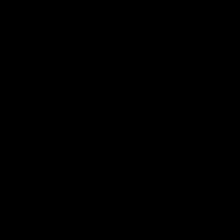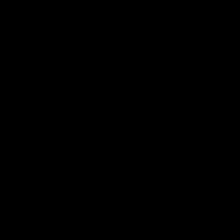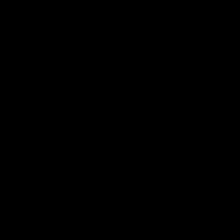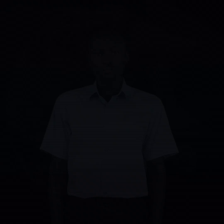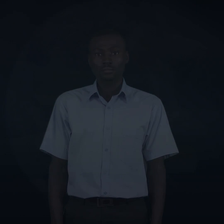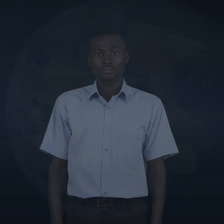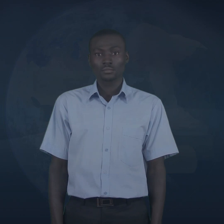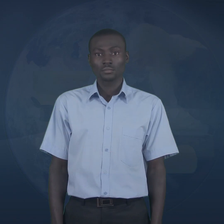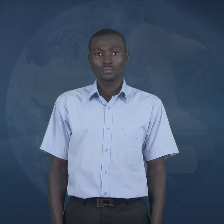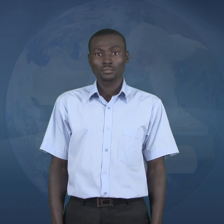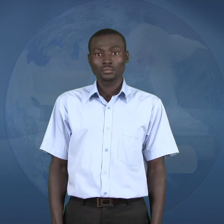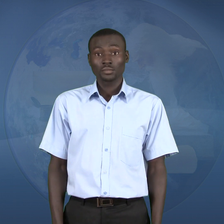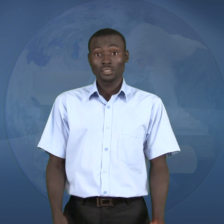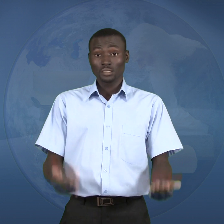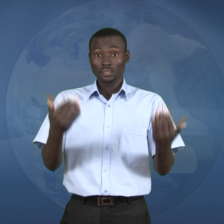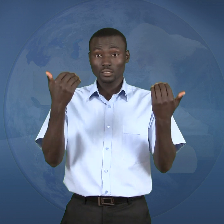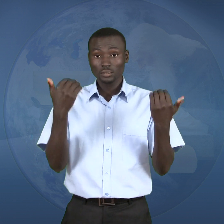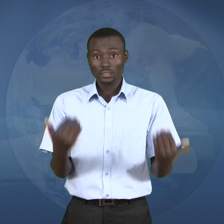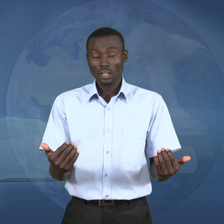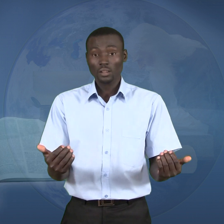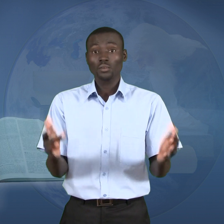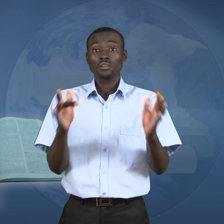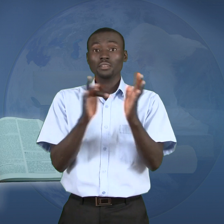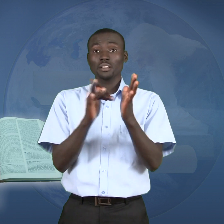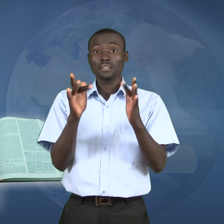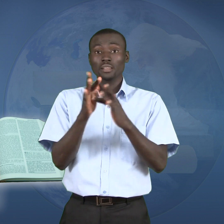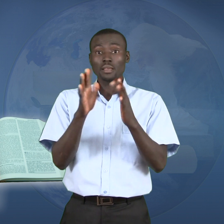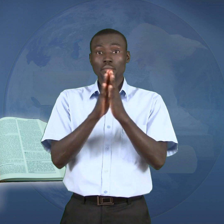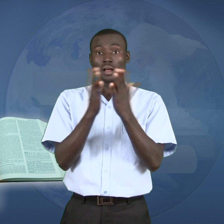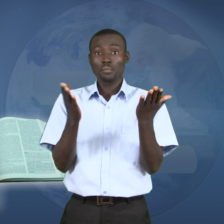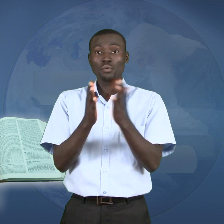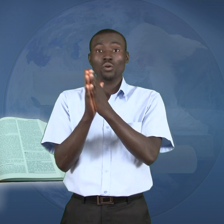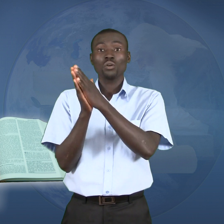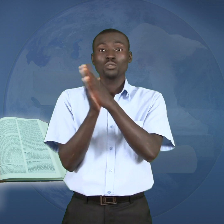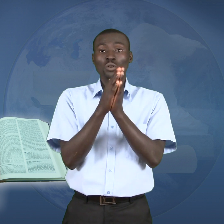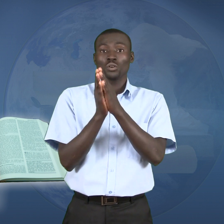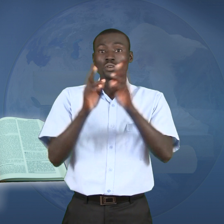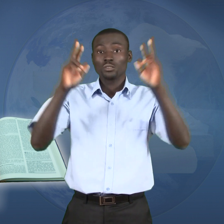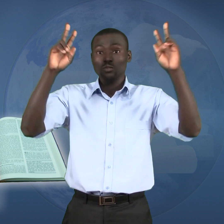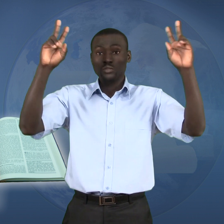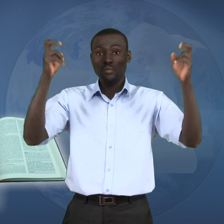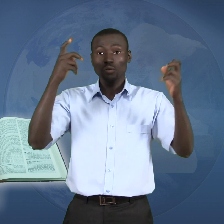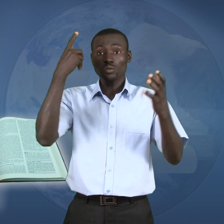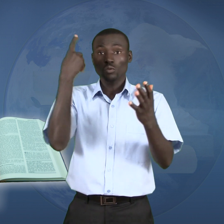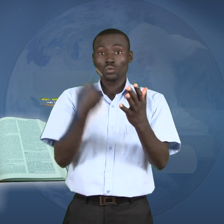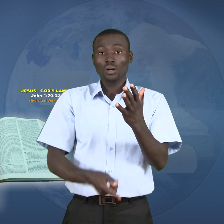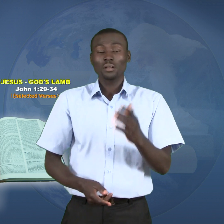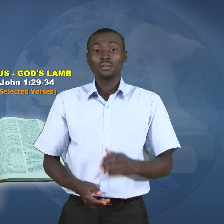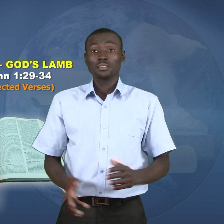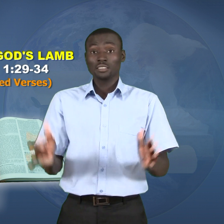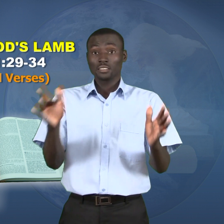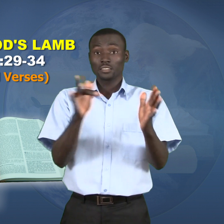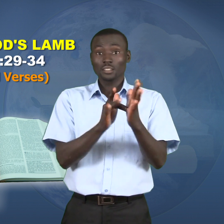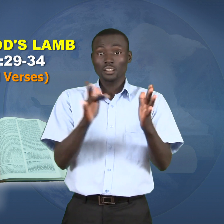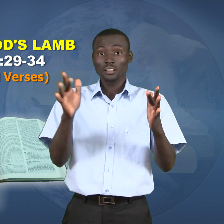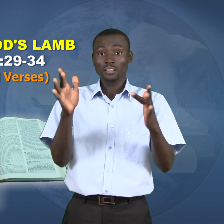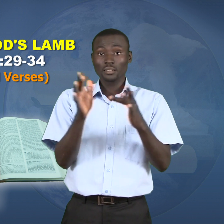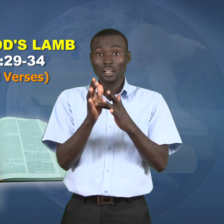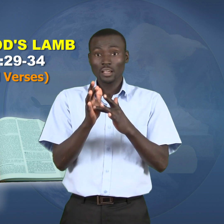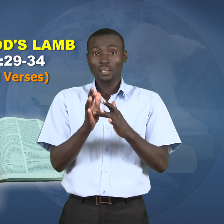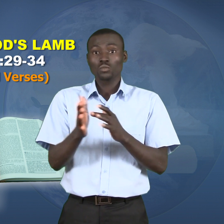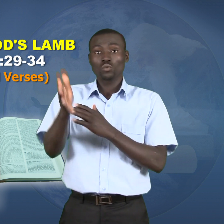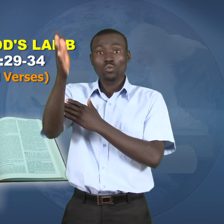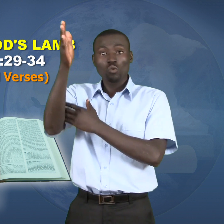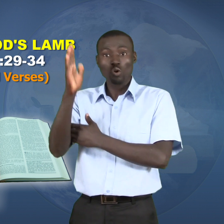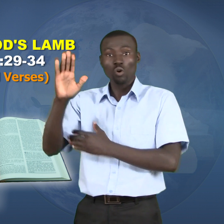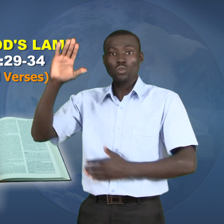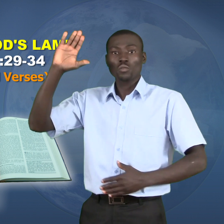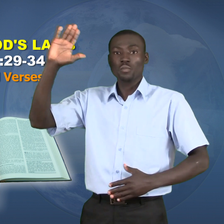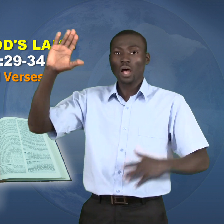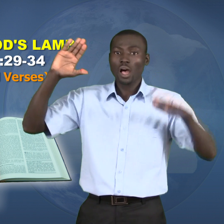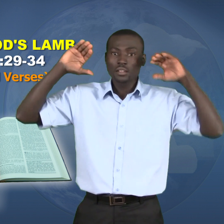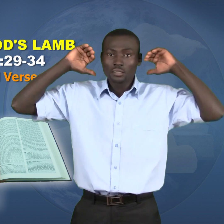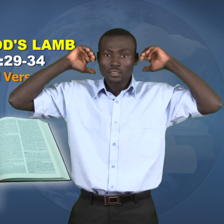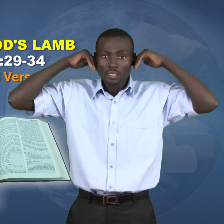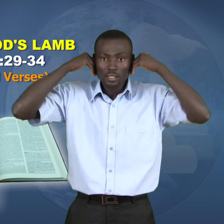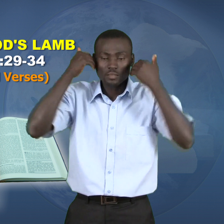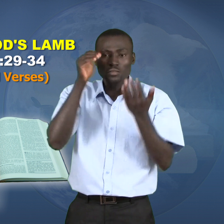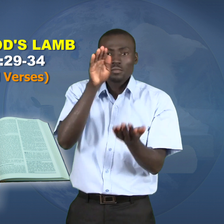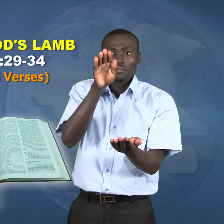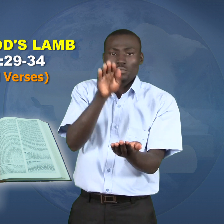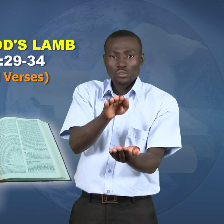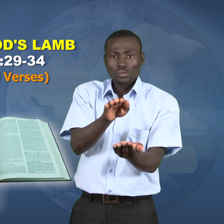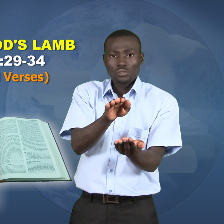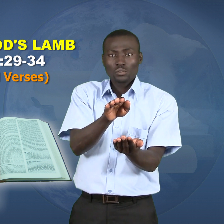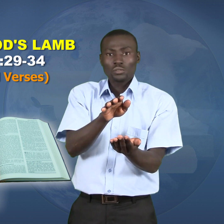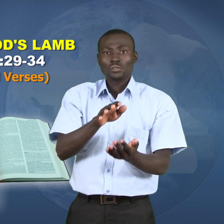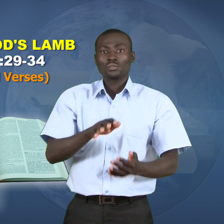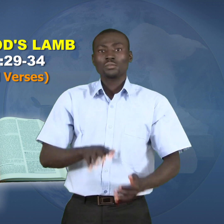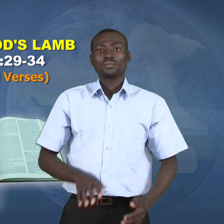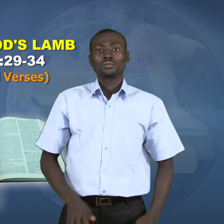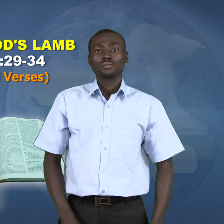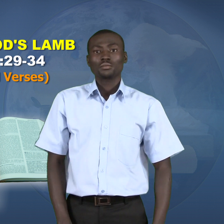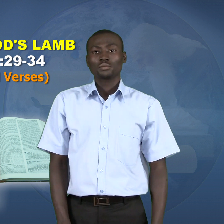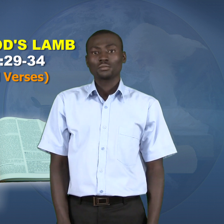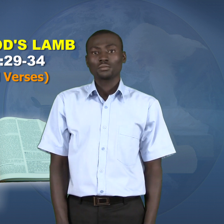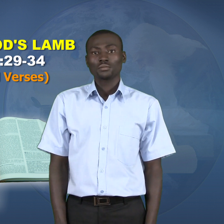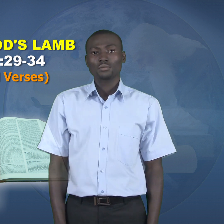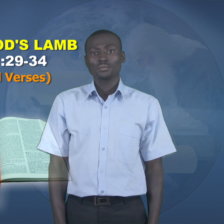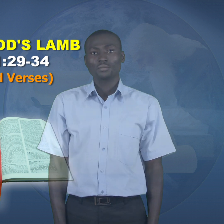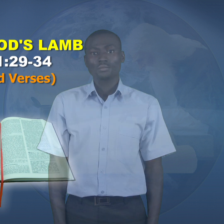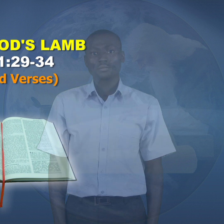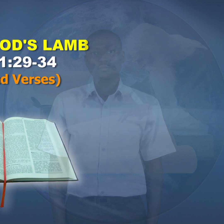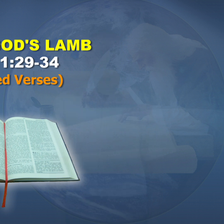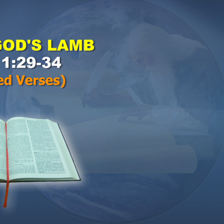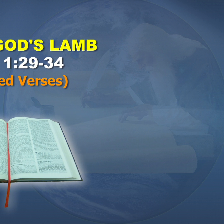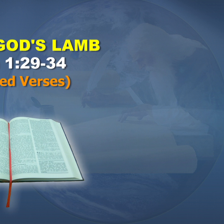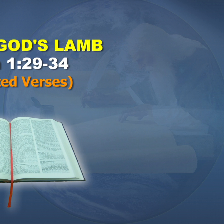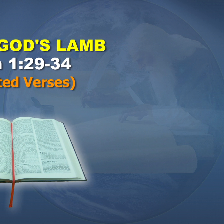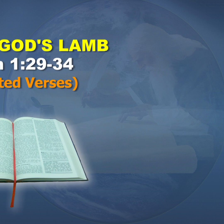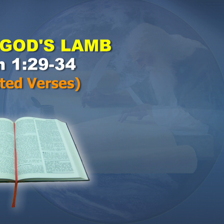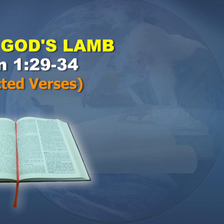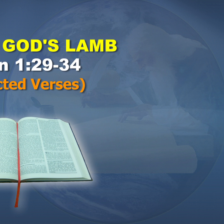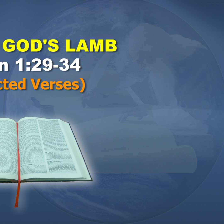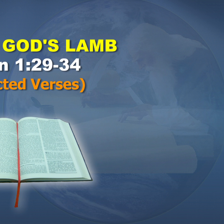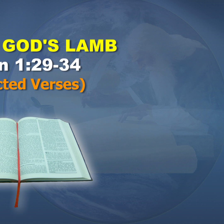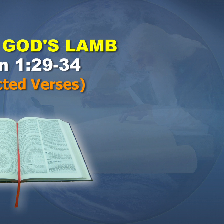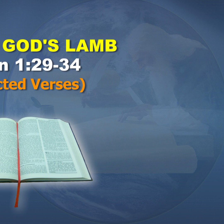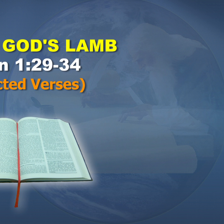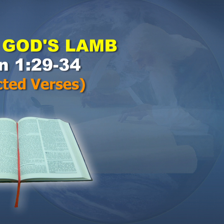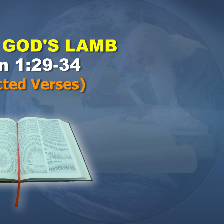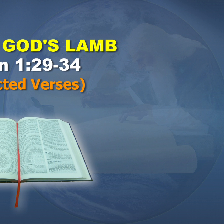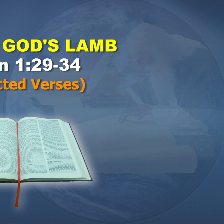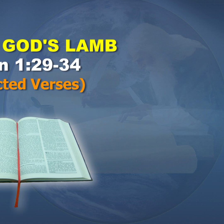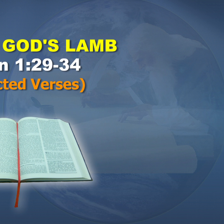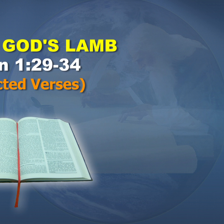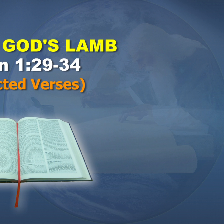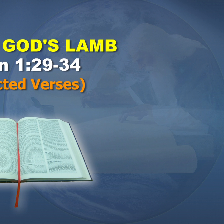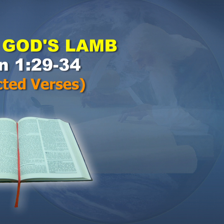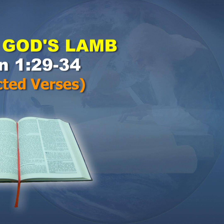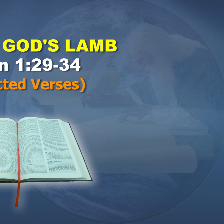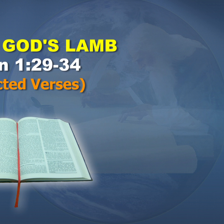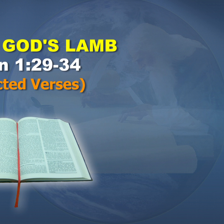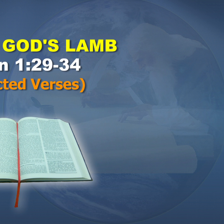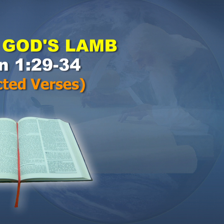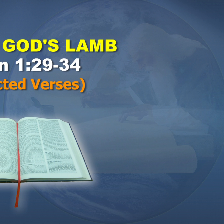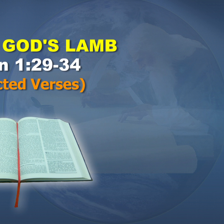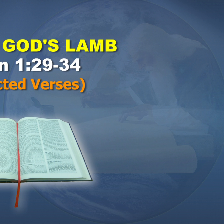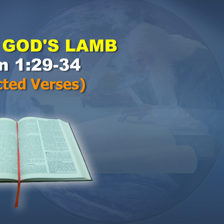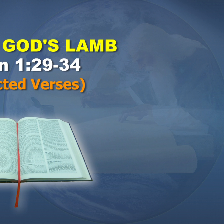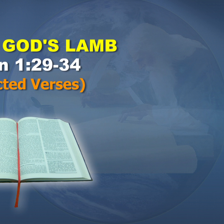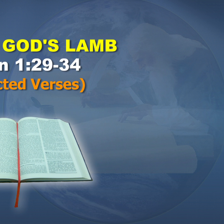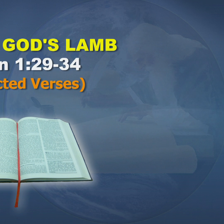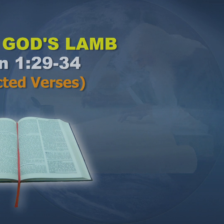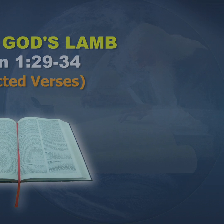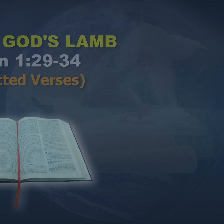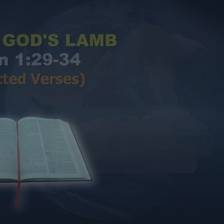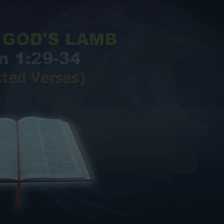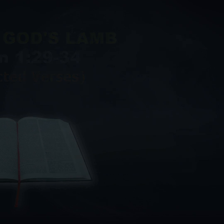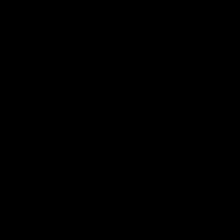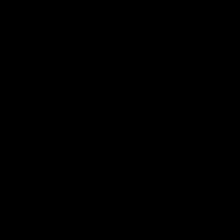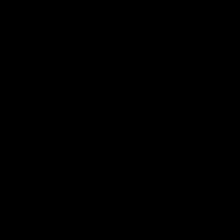Jesus - God's lamb